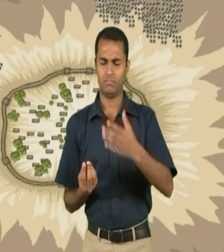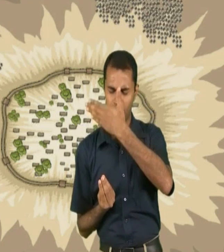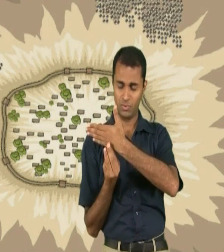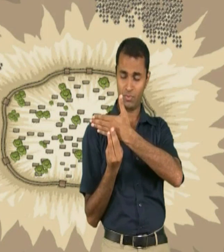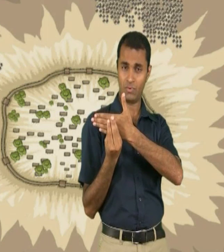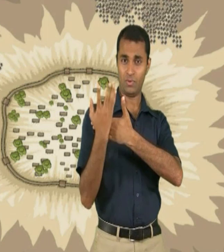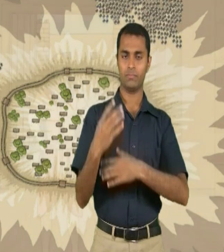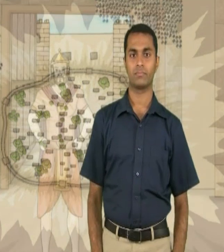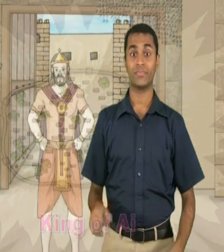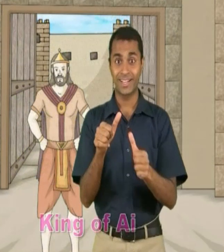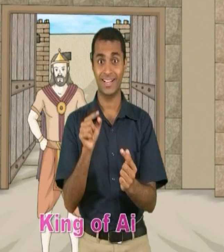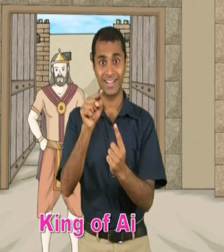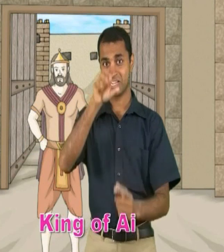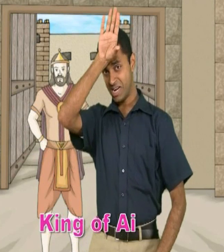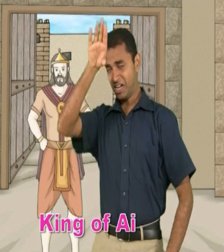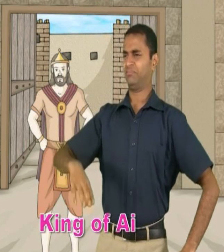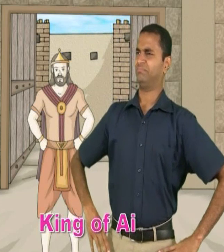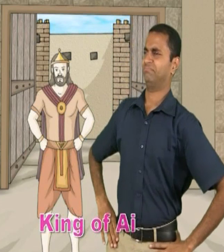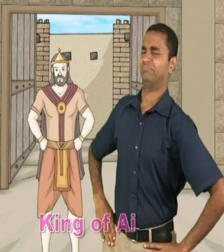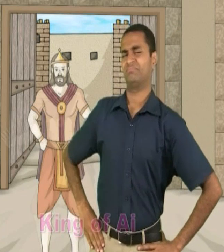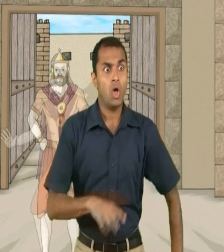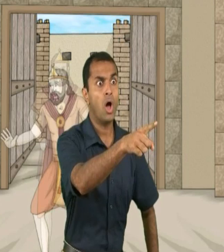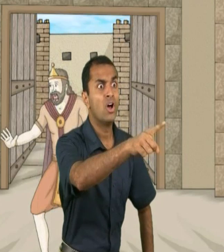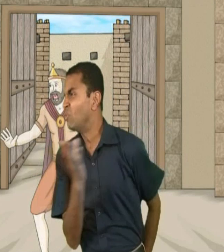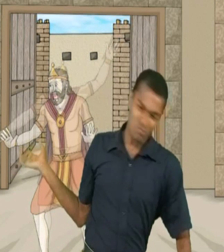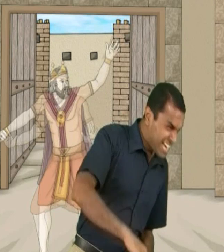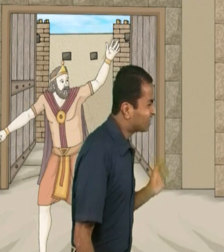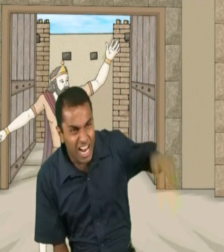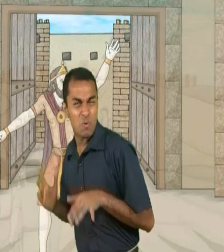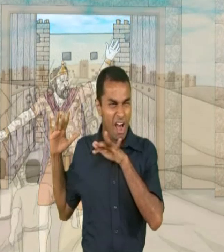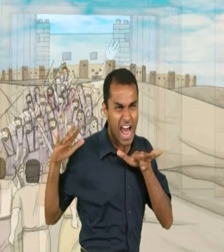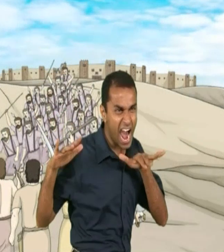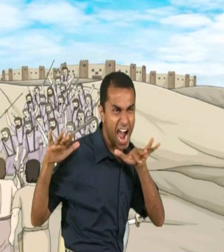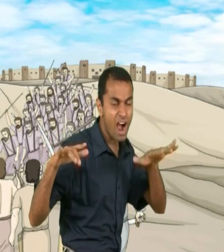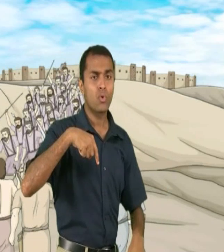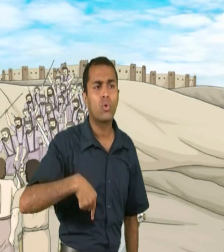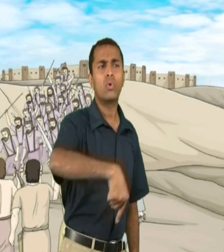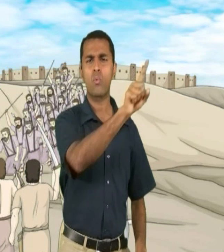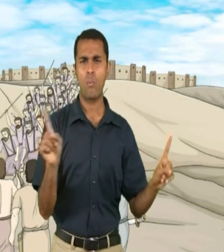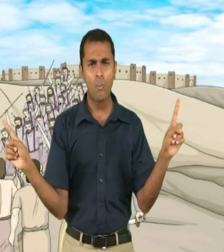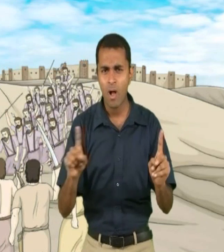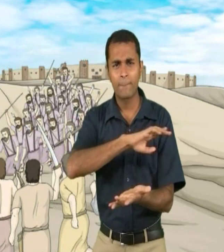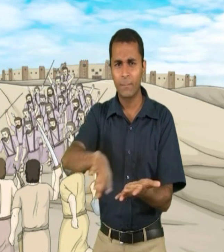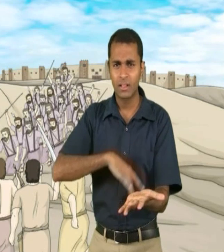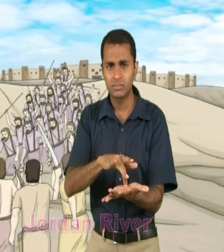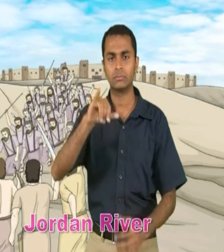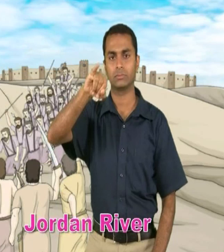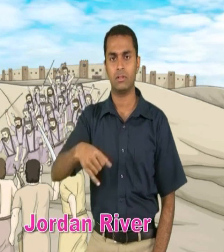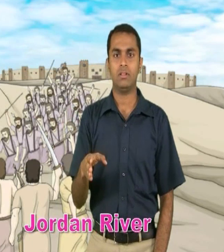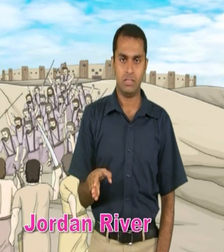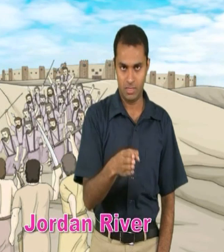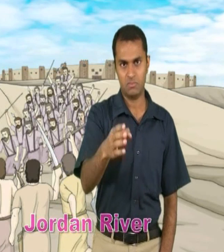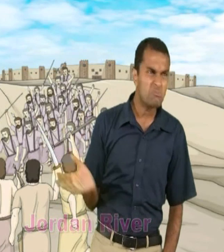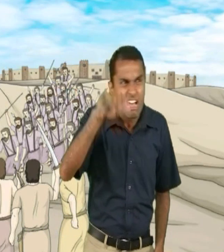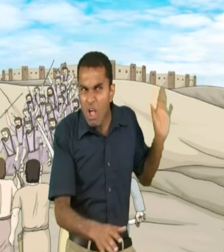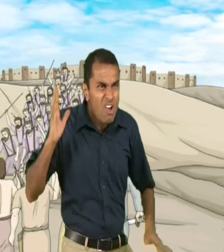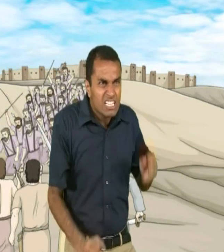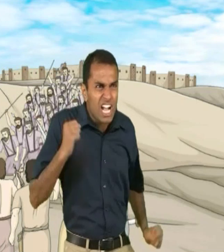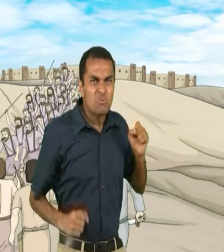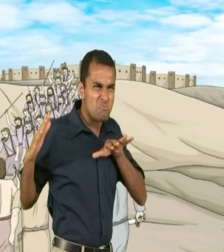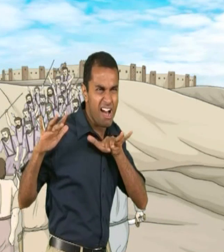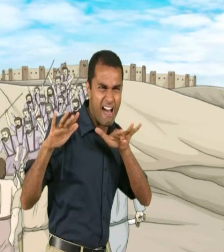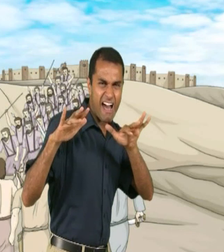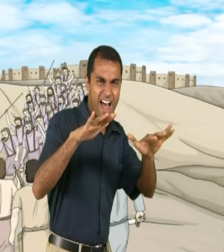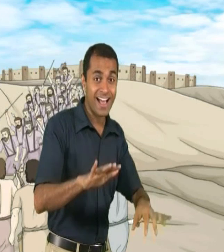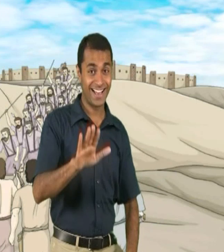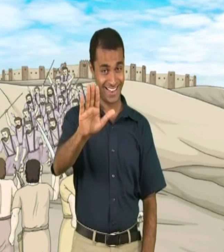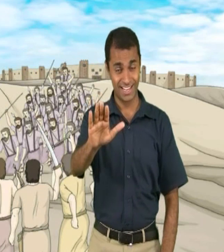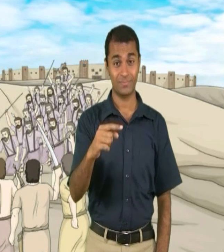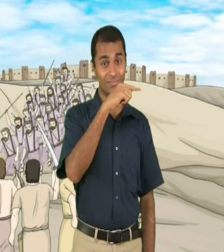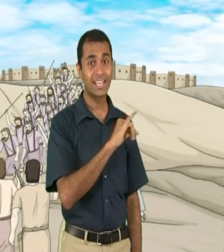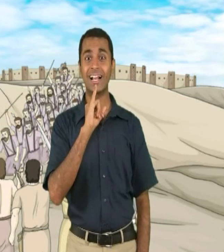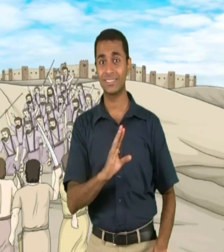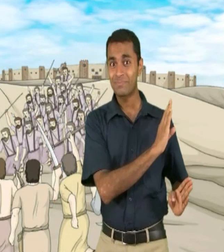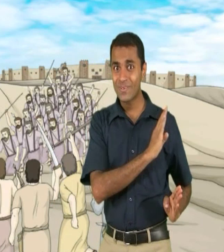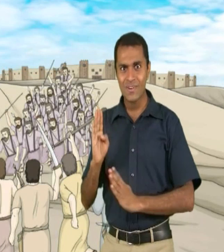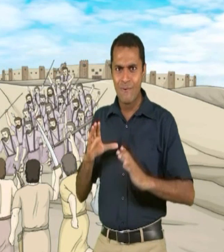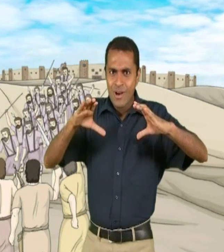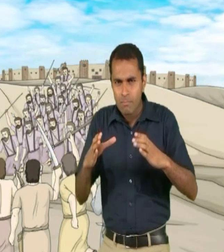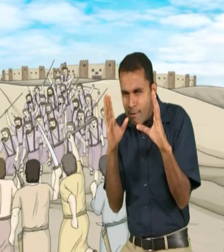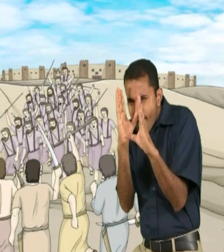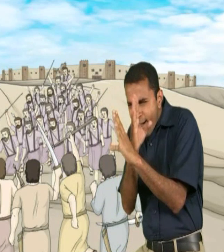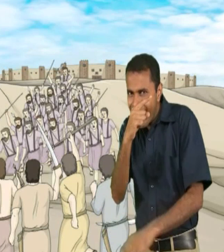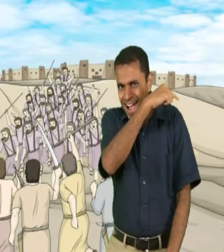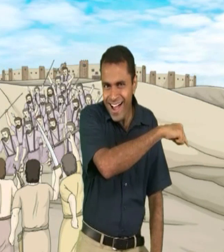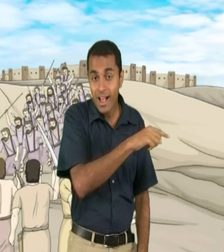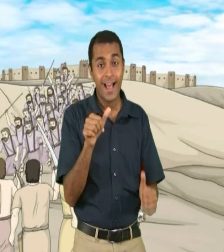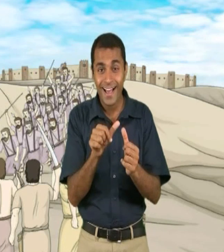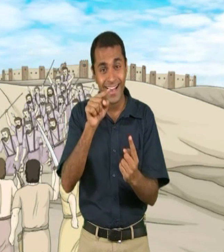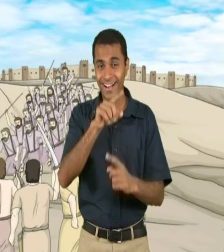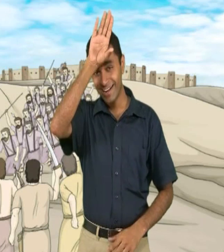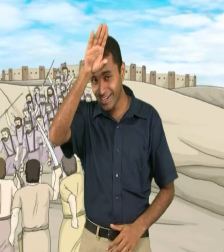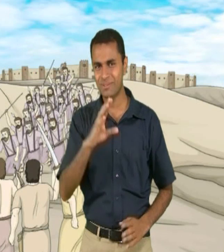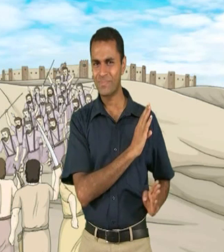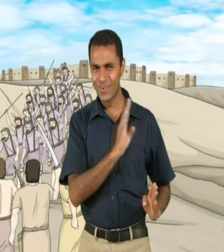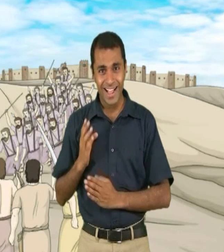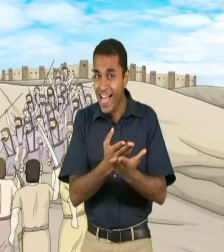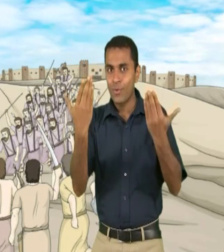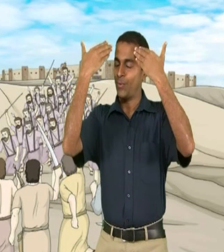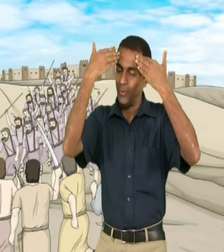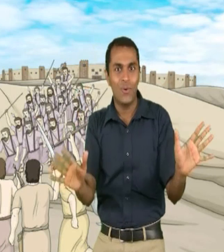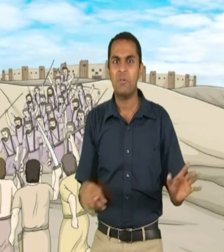When the king of Ai saw the Israelites, he hurried out early in the morning with the men of the city to engage them in battle at an appointed place overlooking the Arabah.